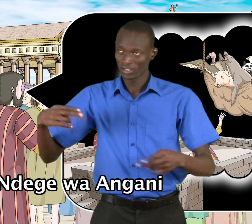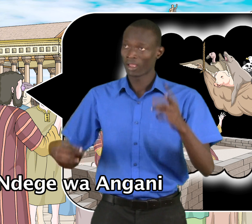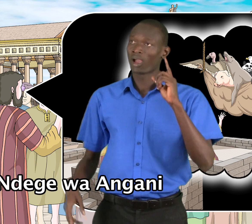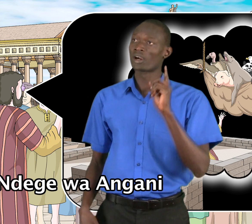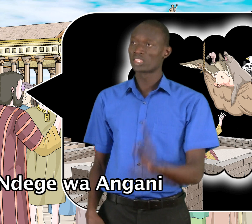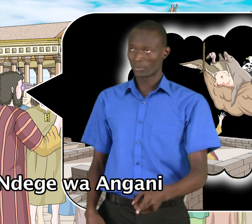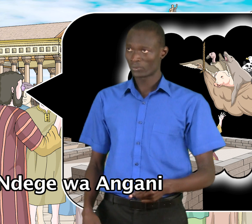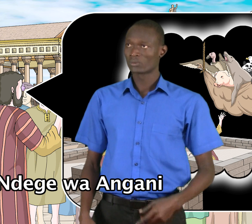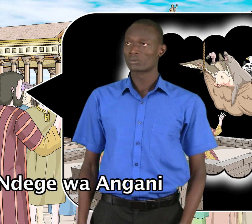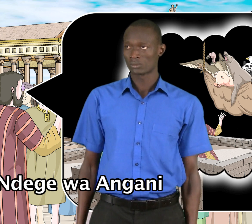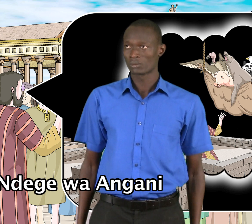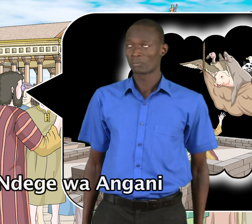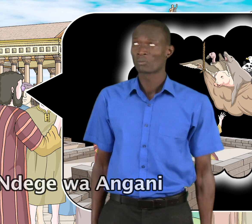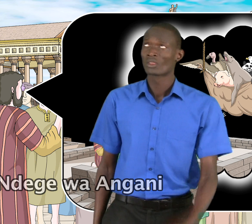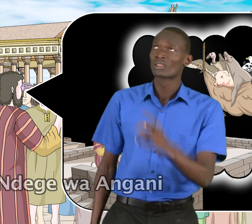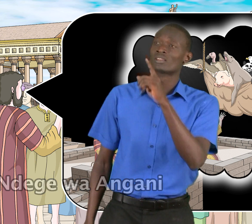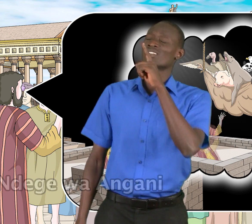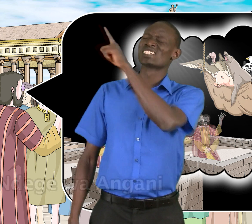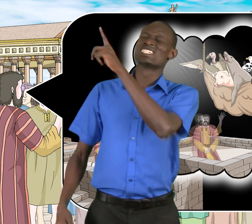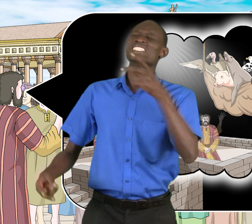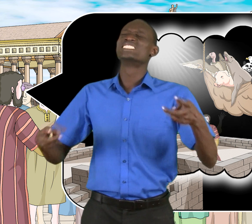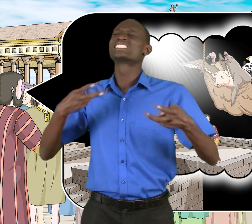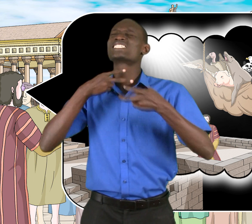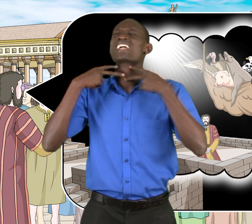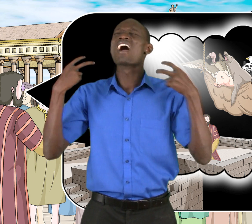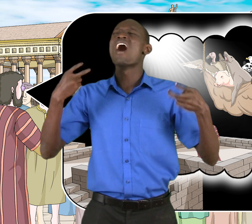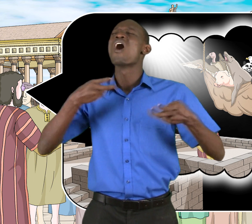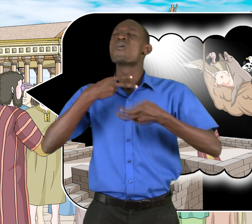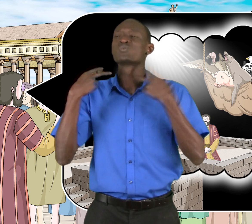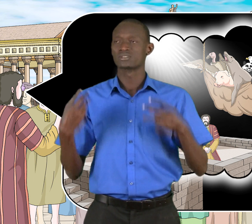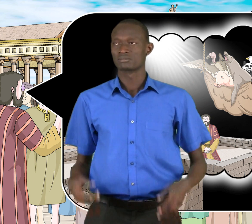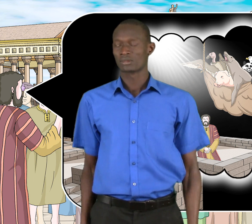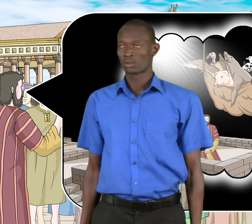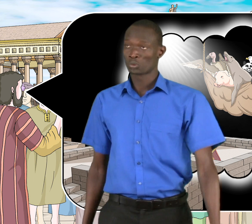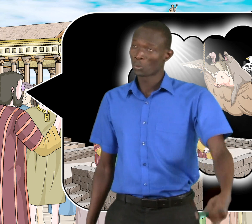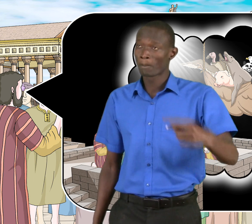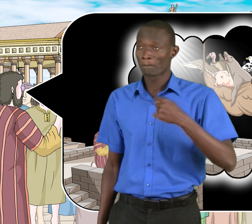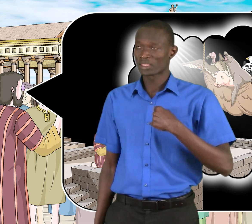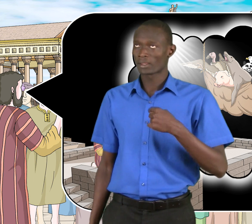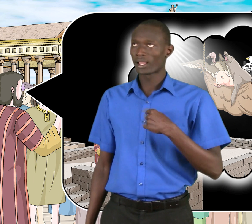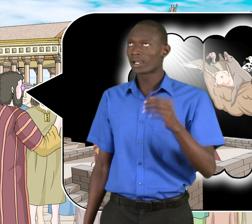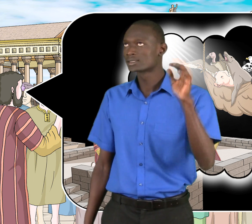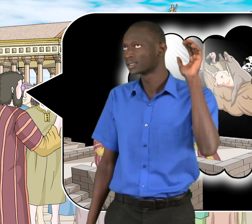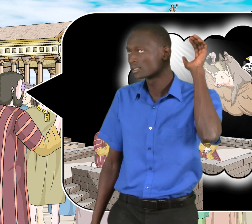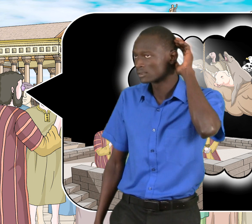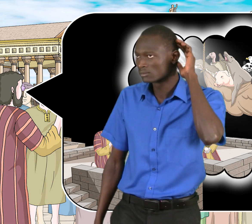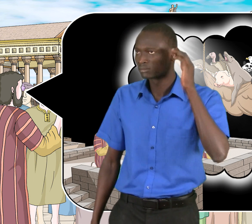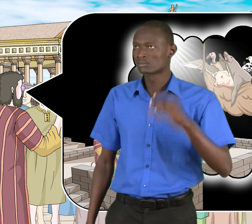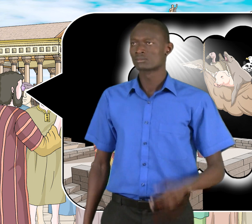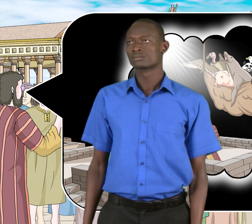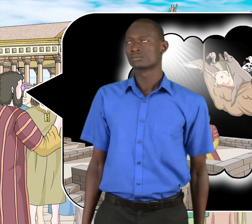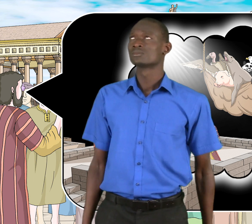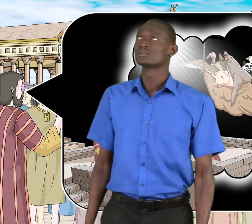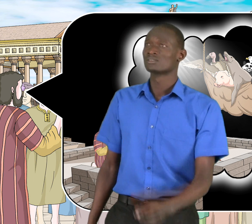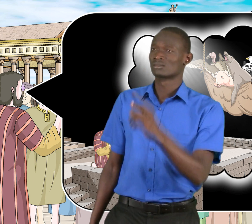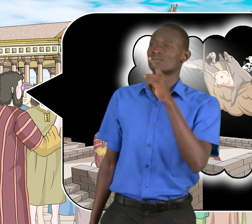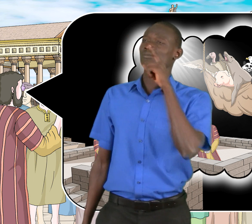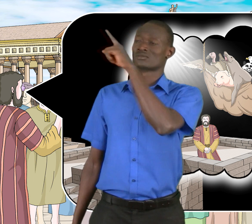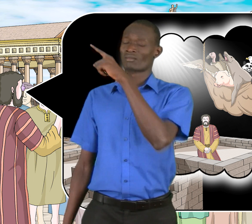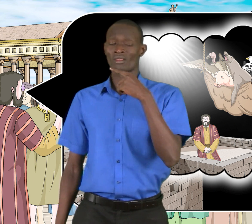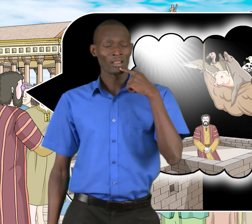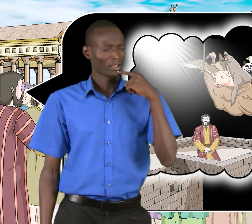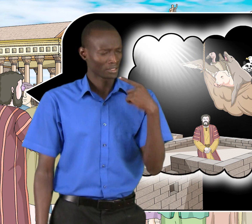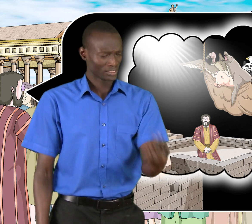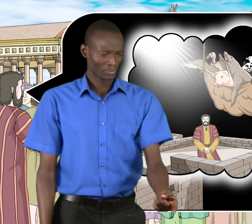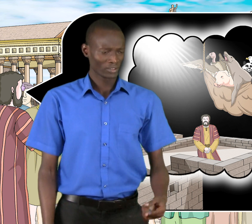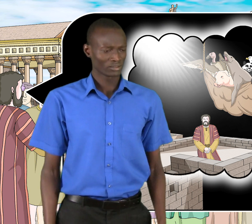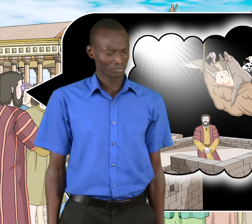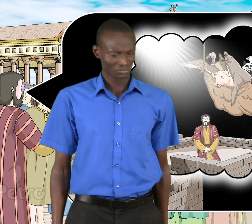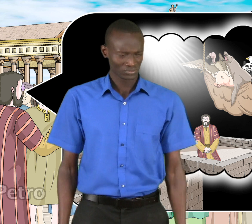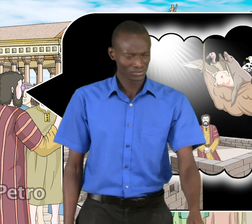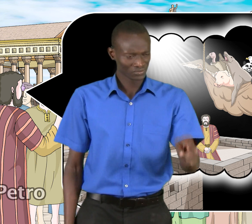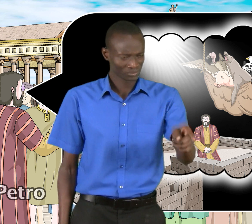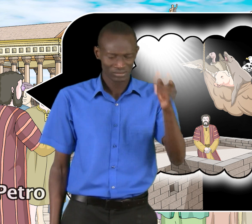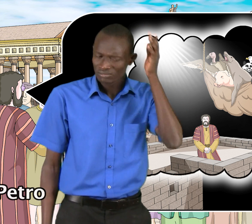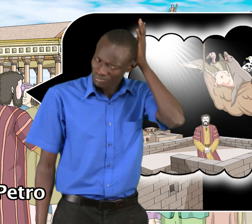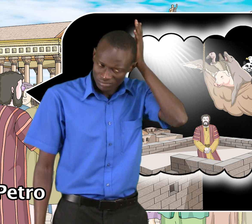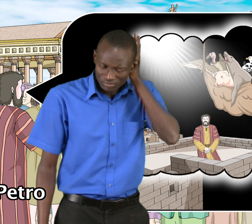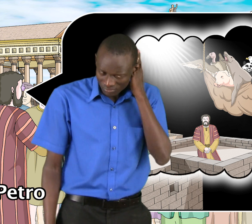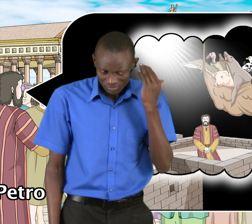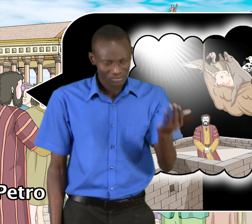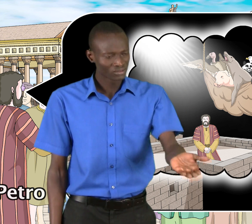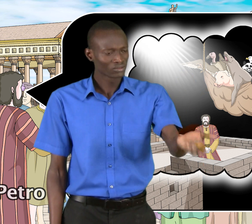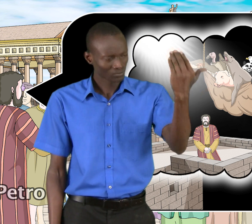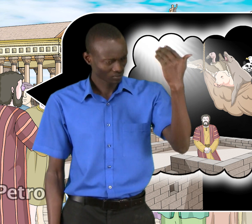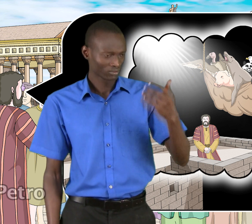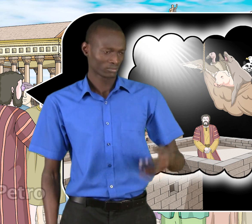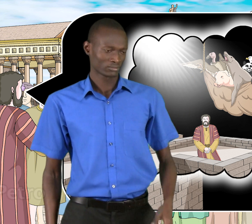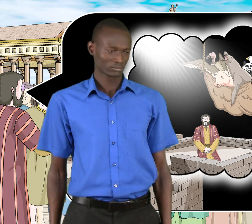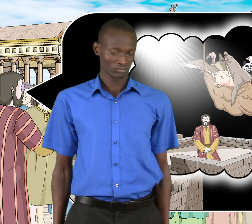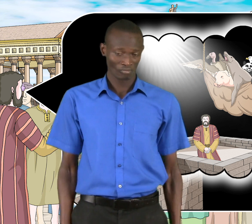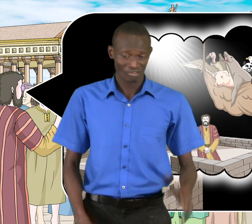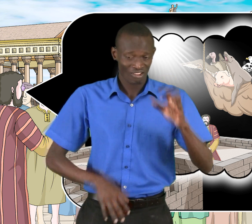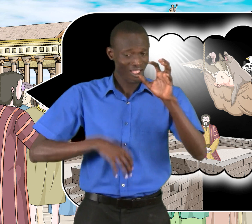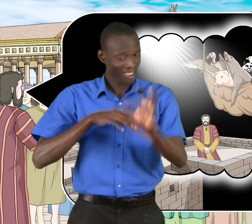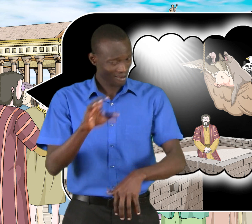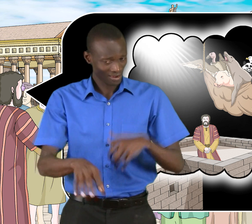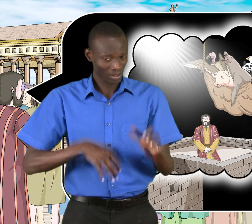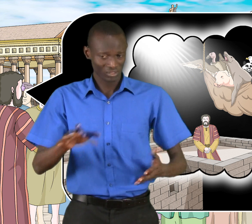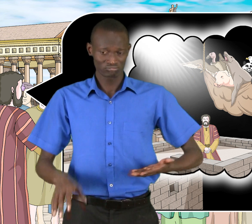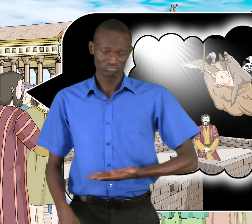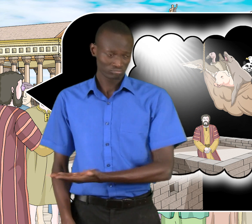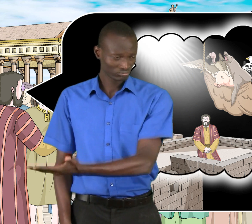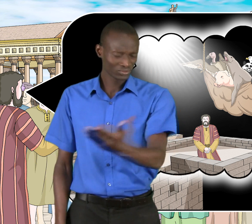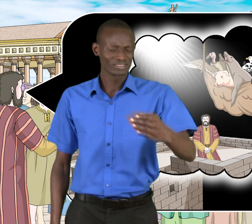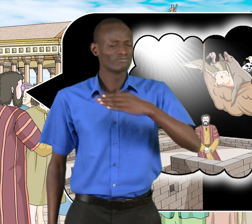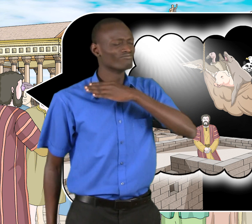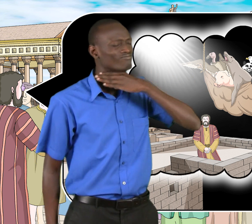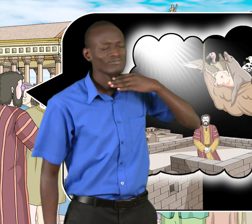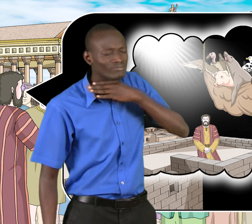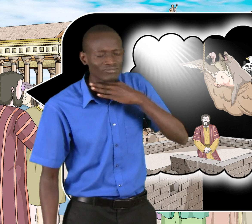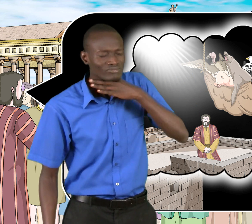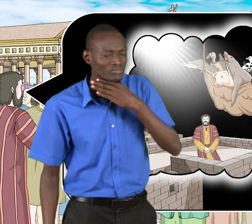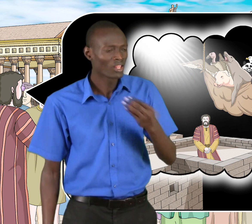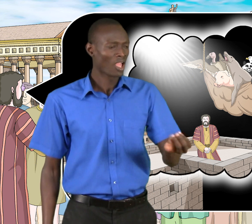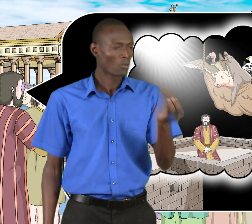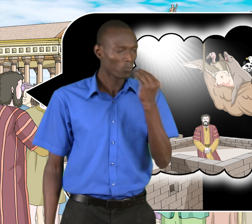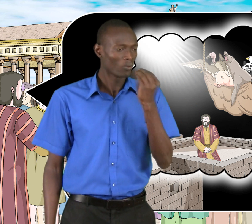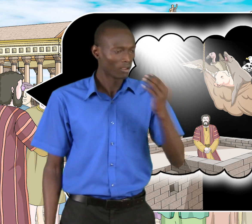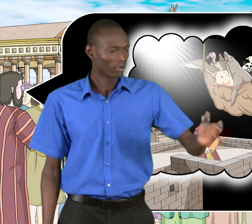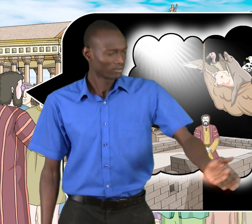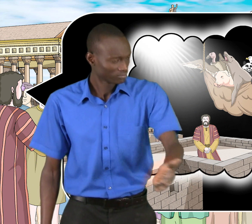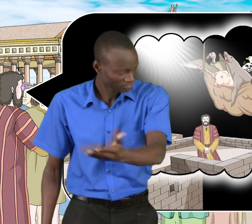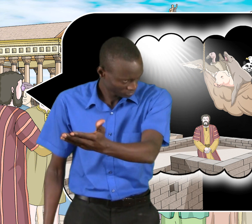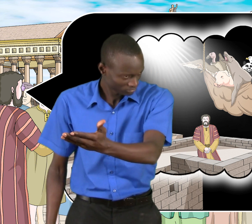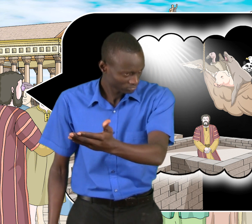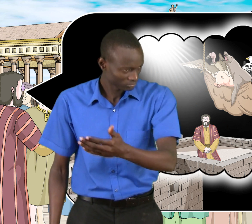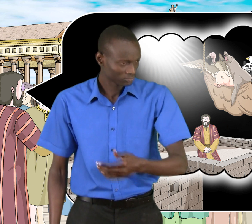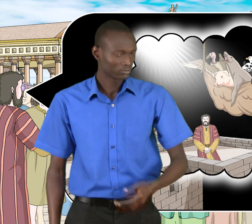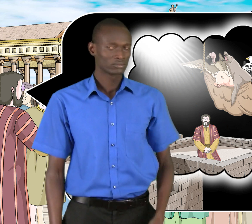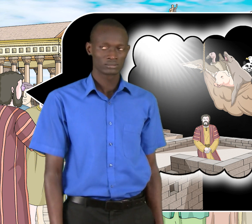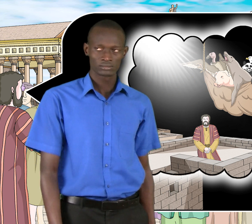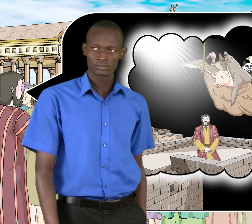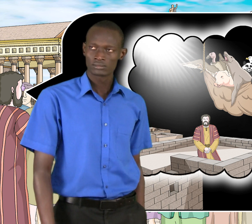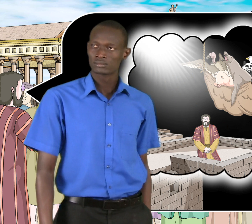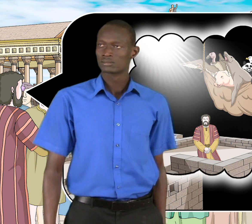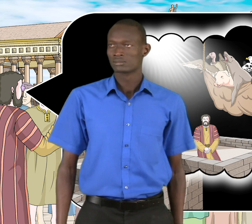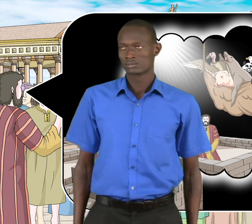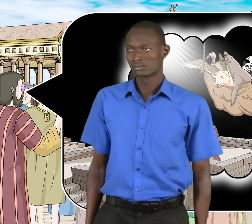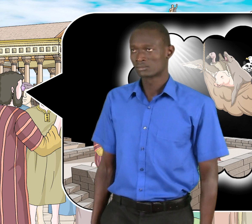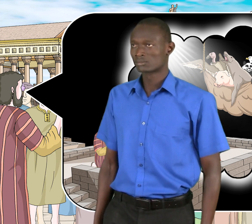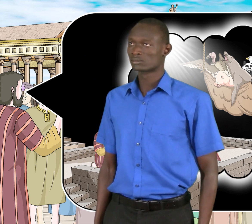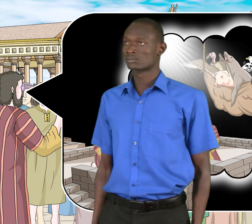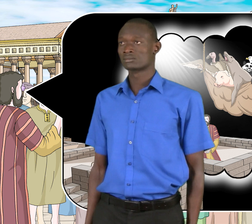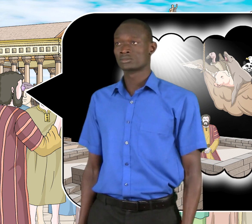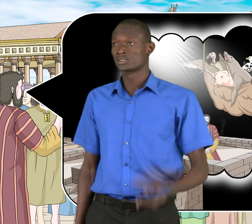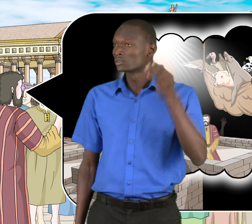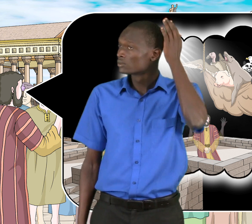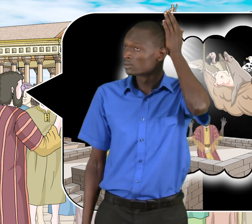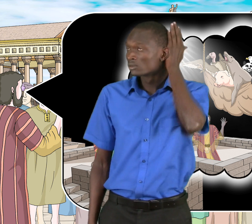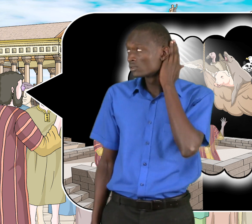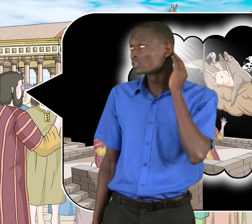Then I heard a voice saying to me, ‘Get up, Peter, kill and eat.’